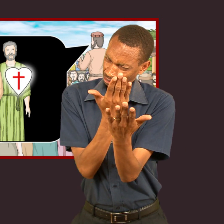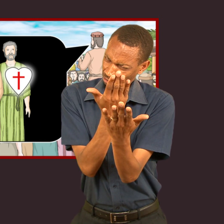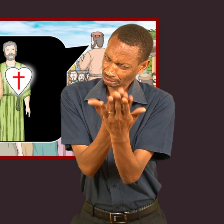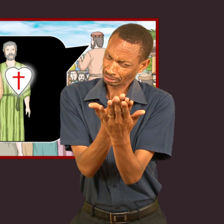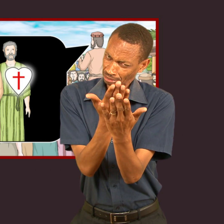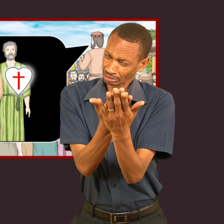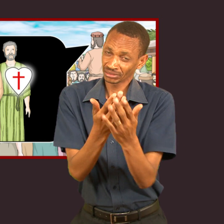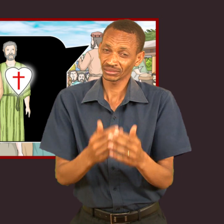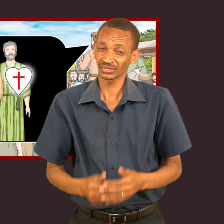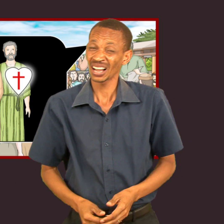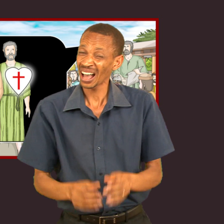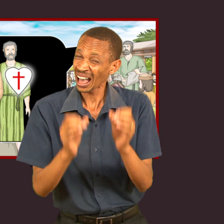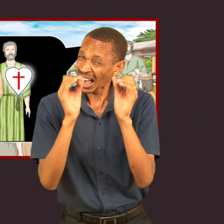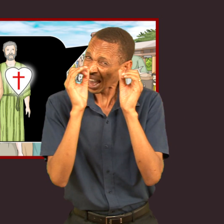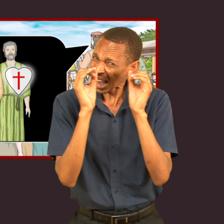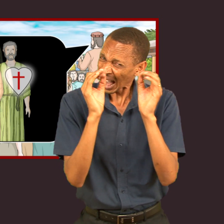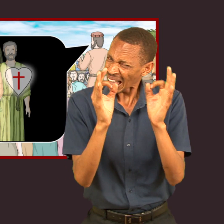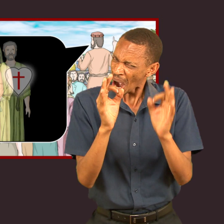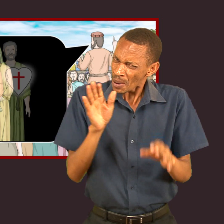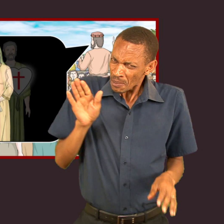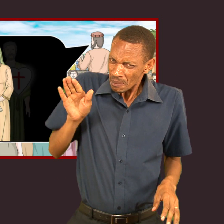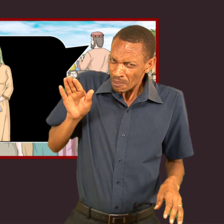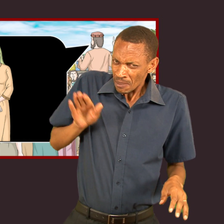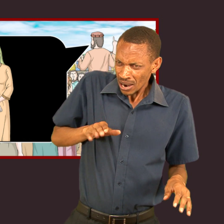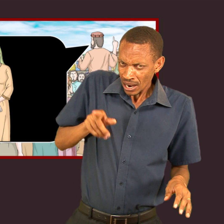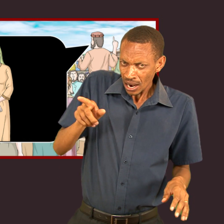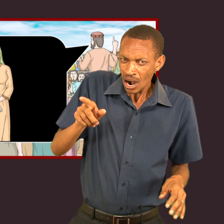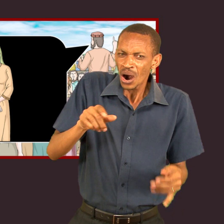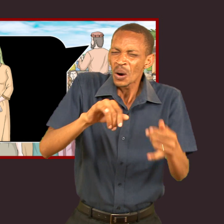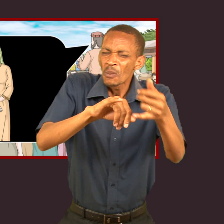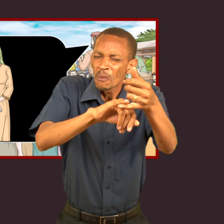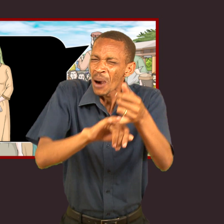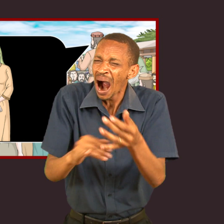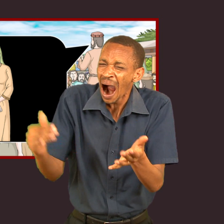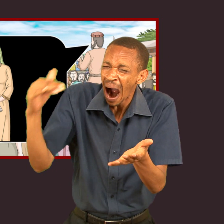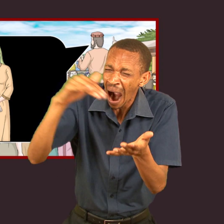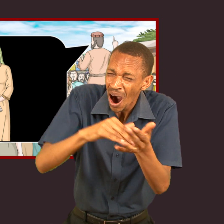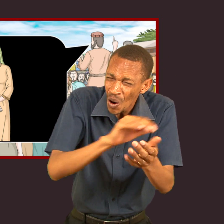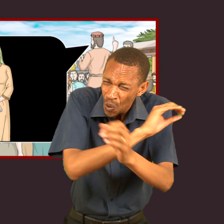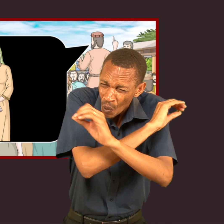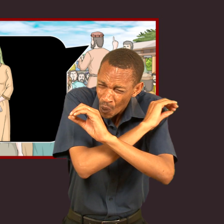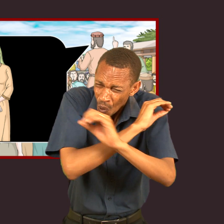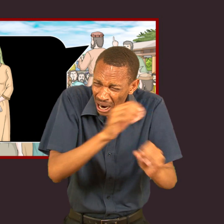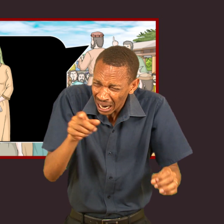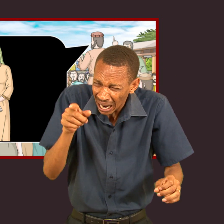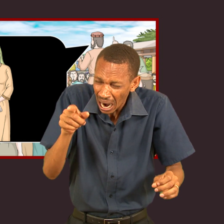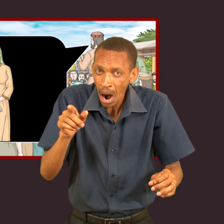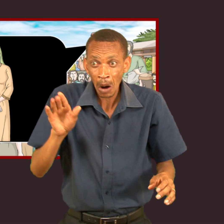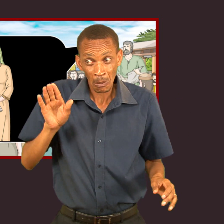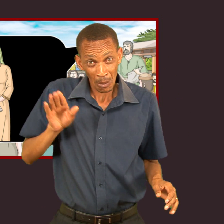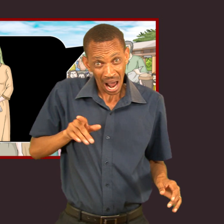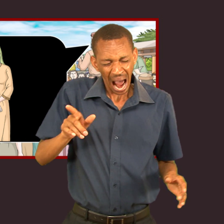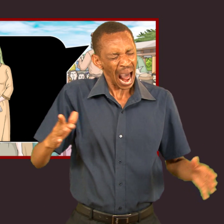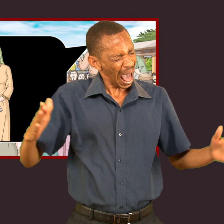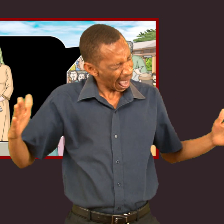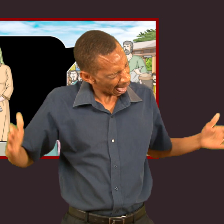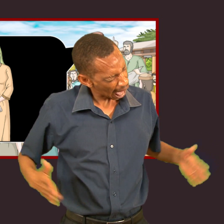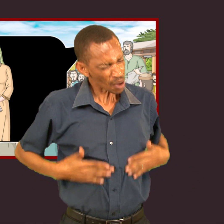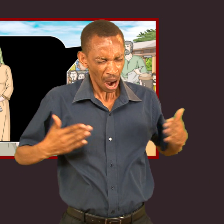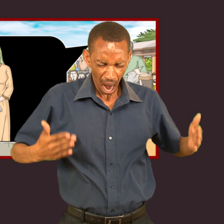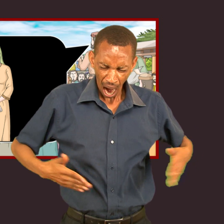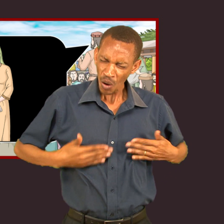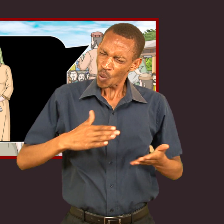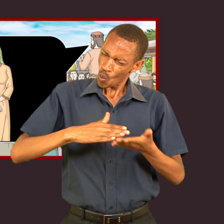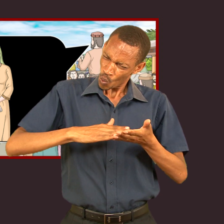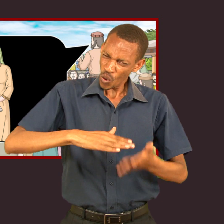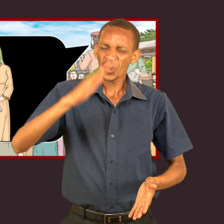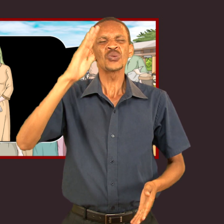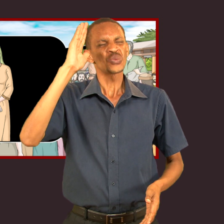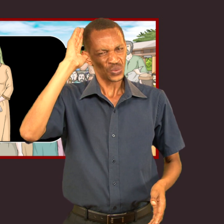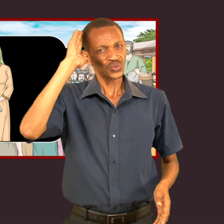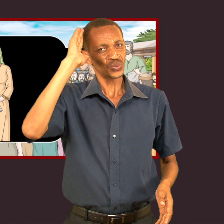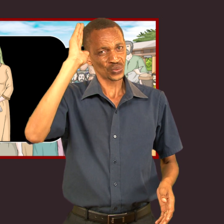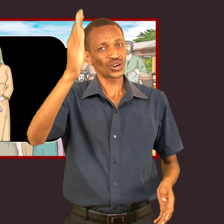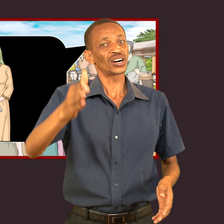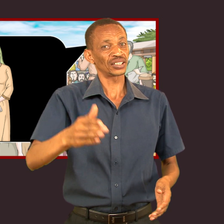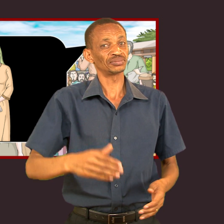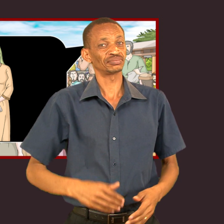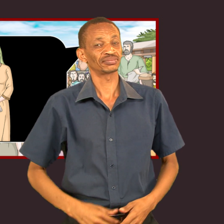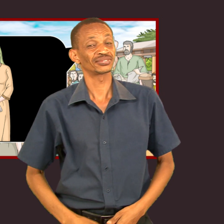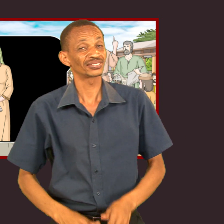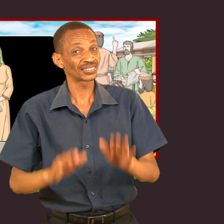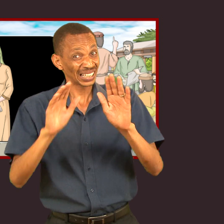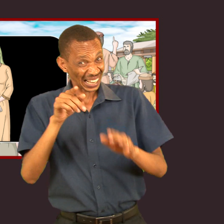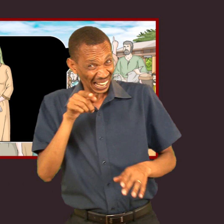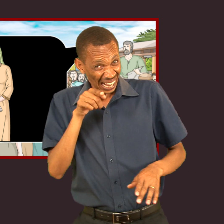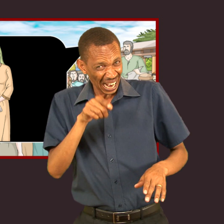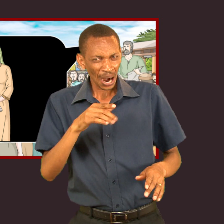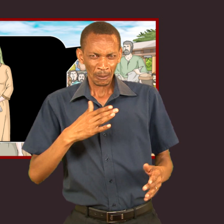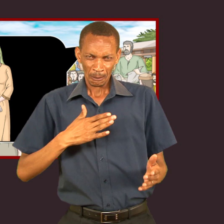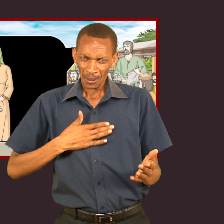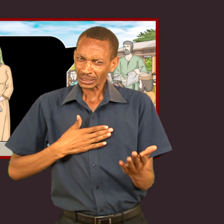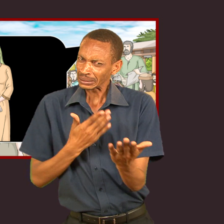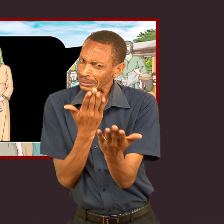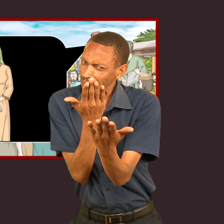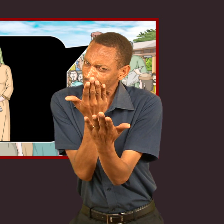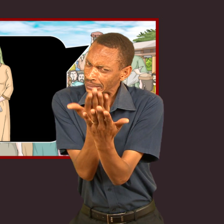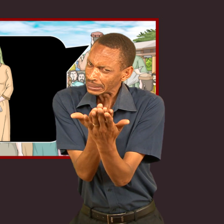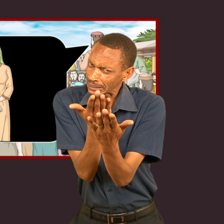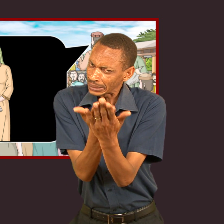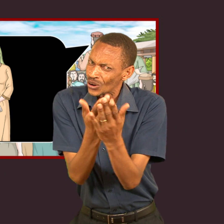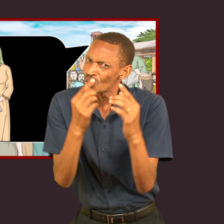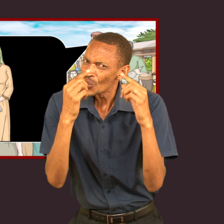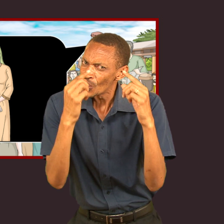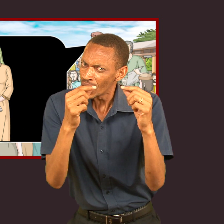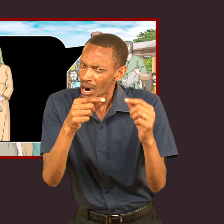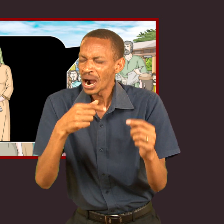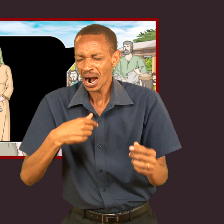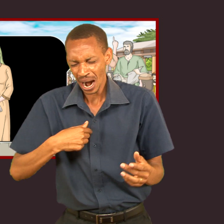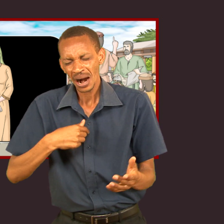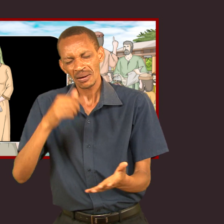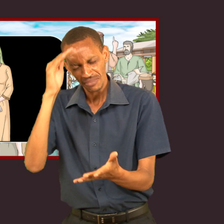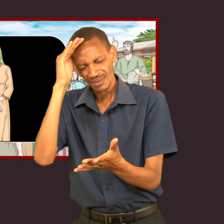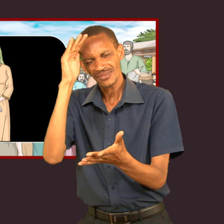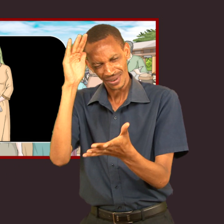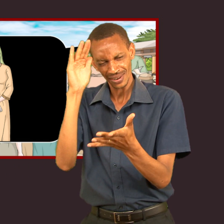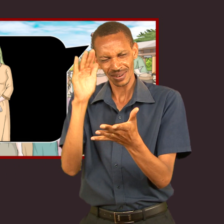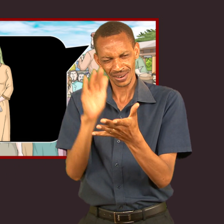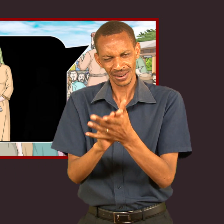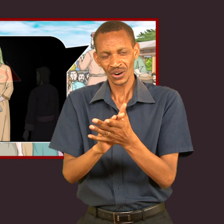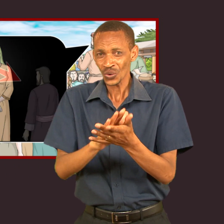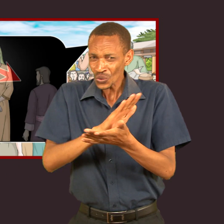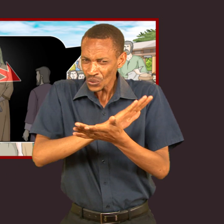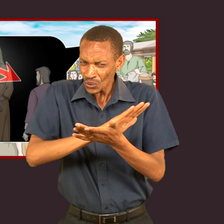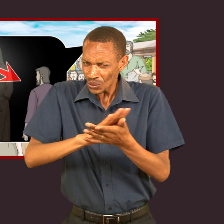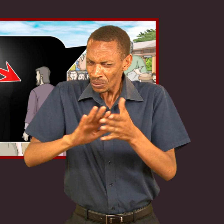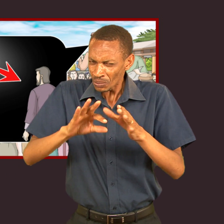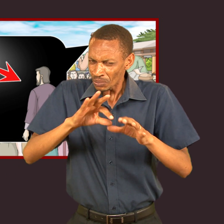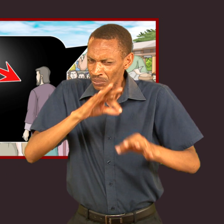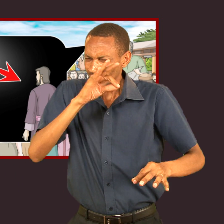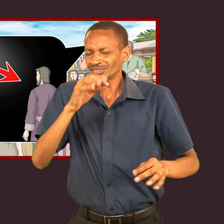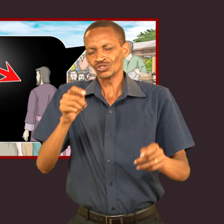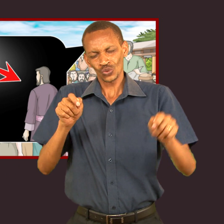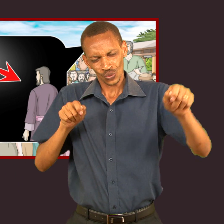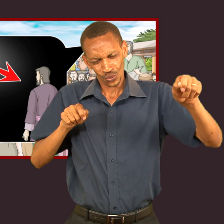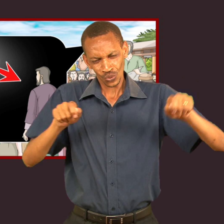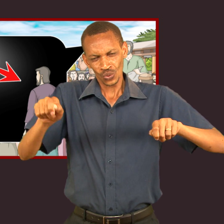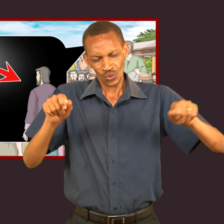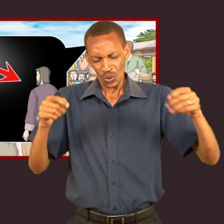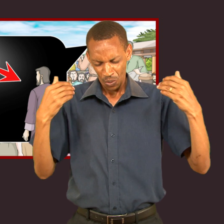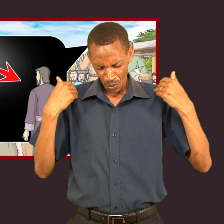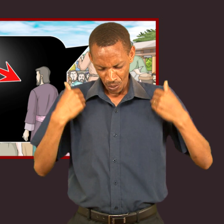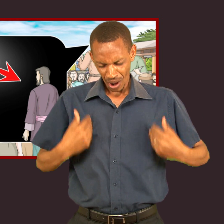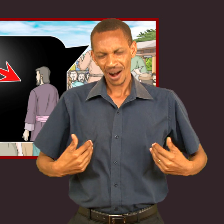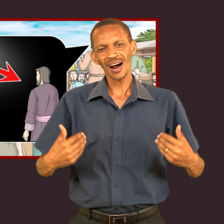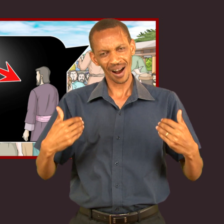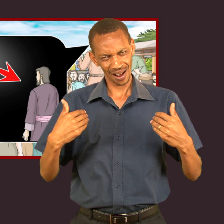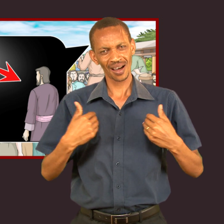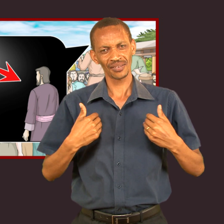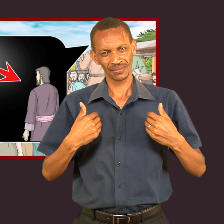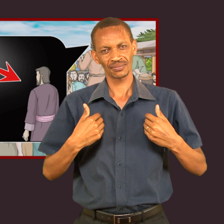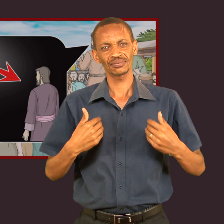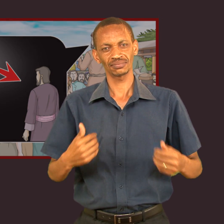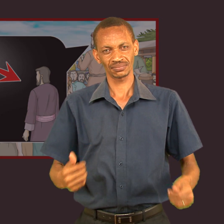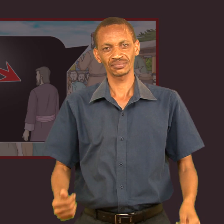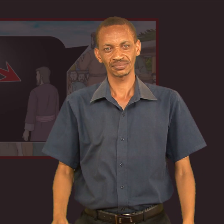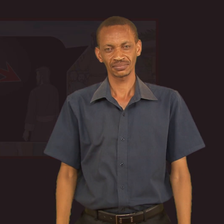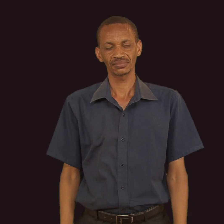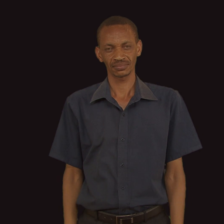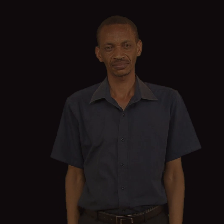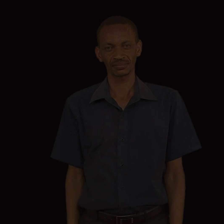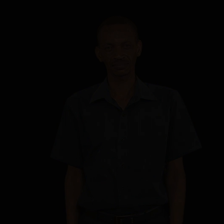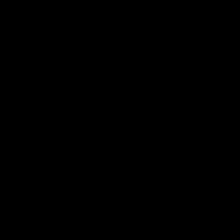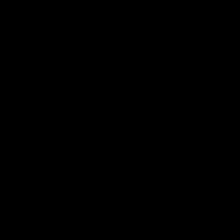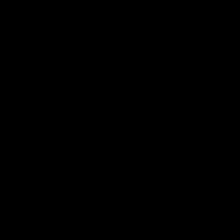In my judgment, however, she is happier if she remains as she is. And I think that I too have the Spirit of God.